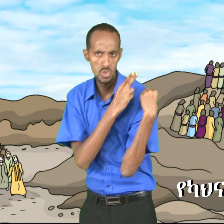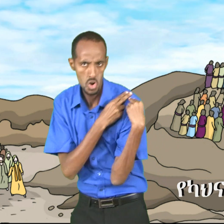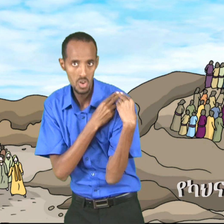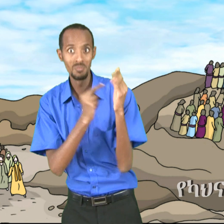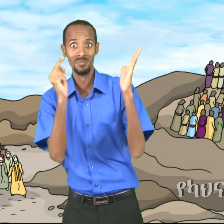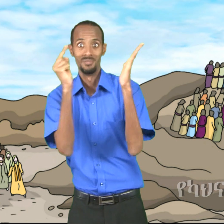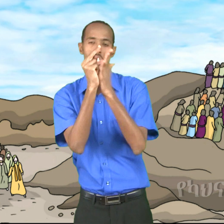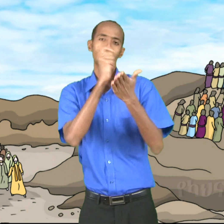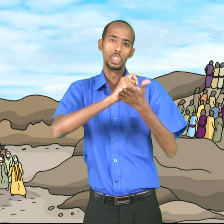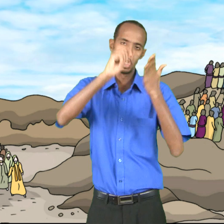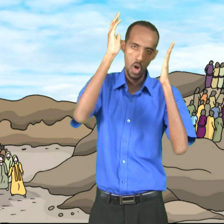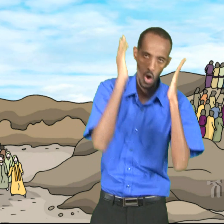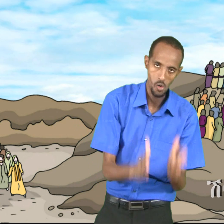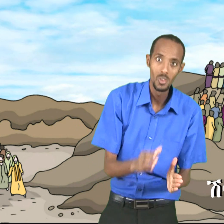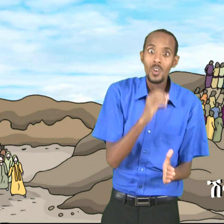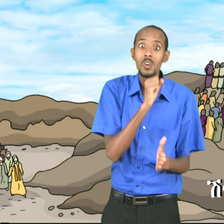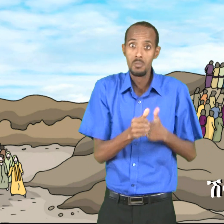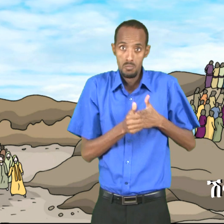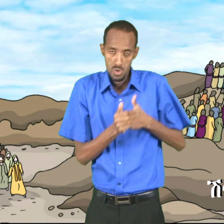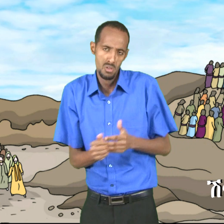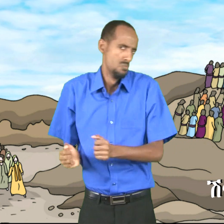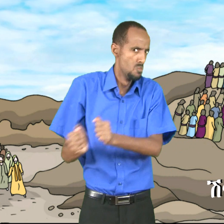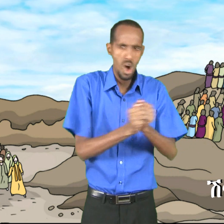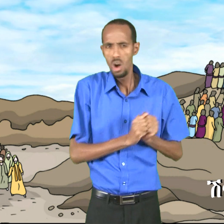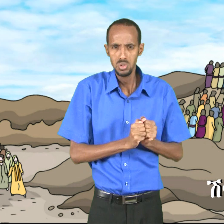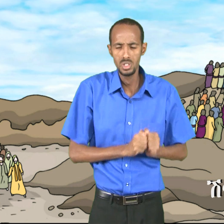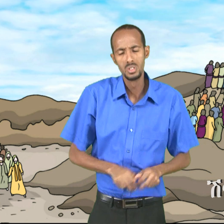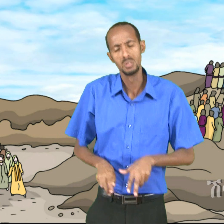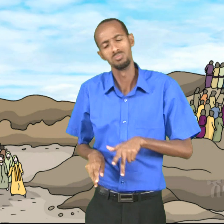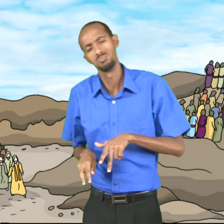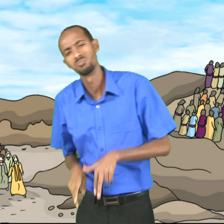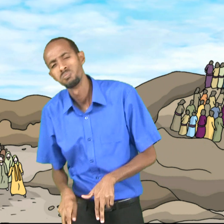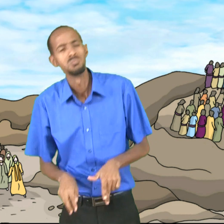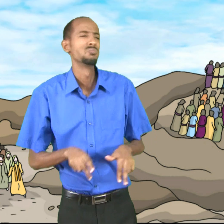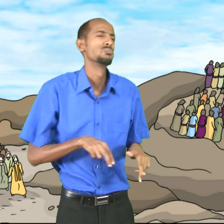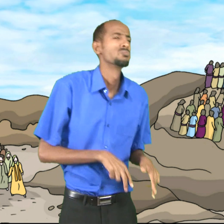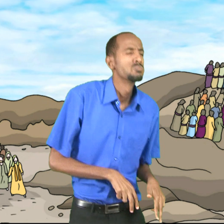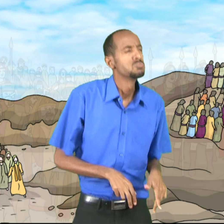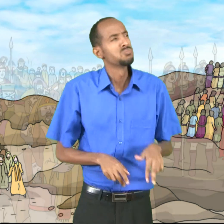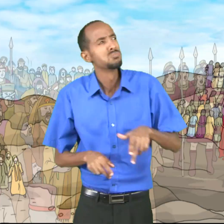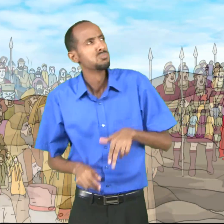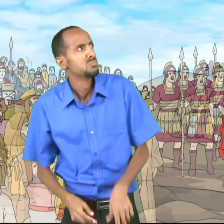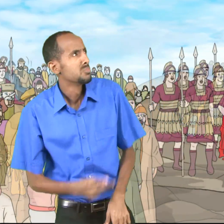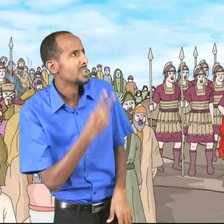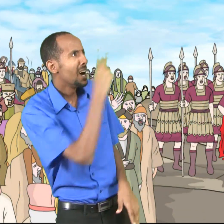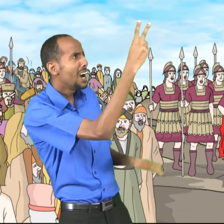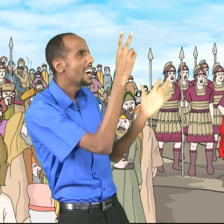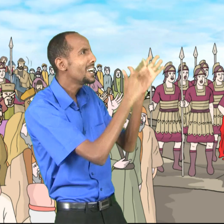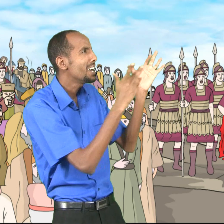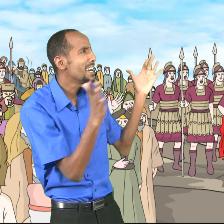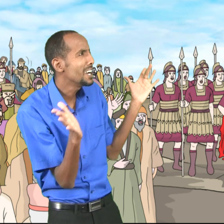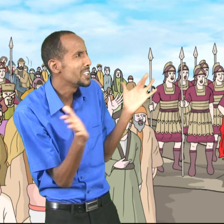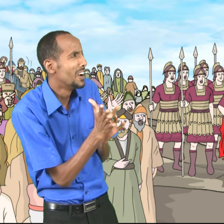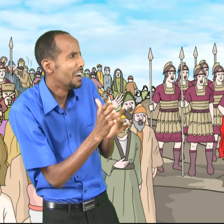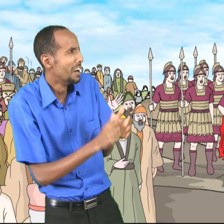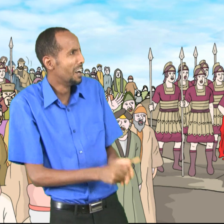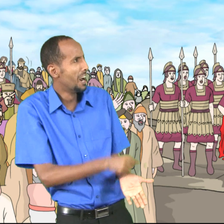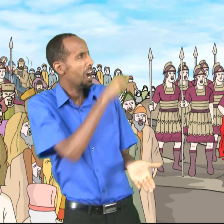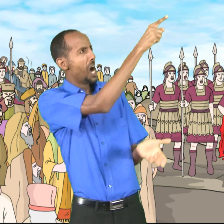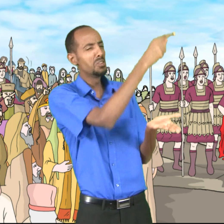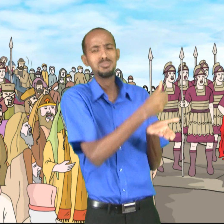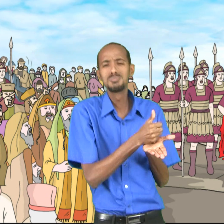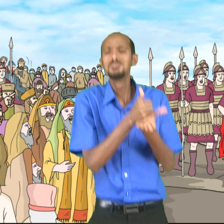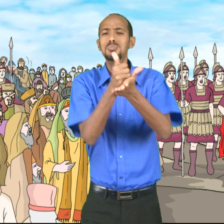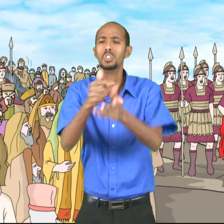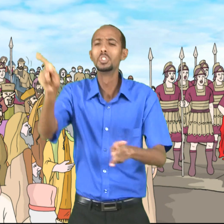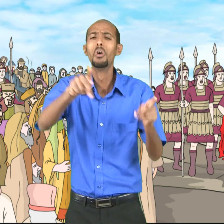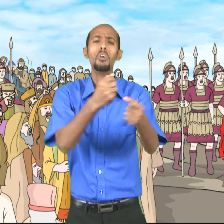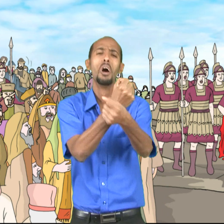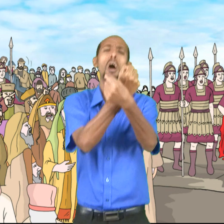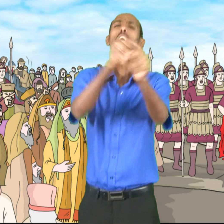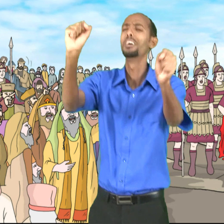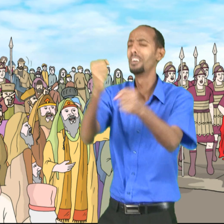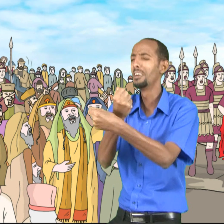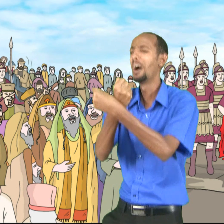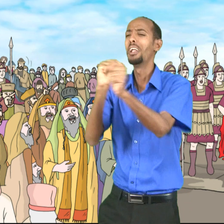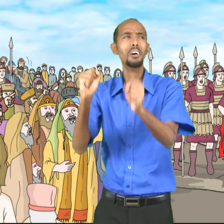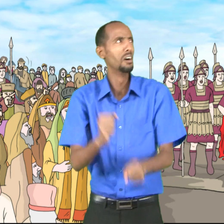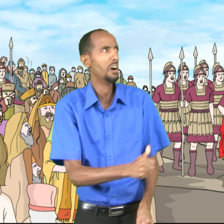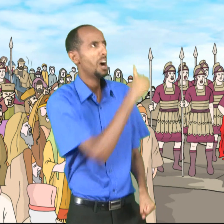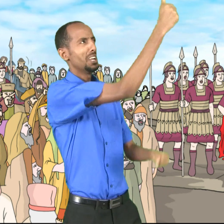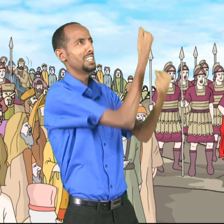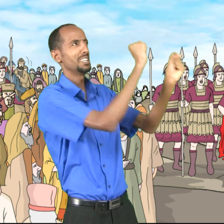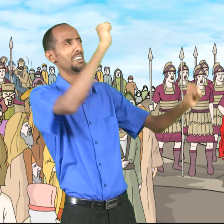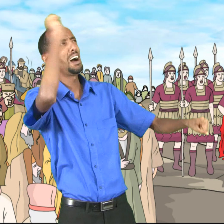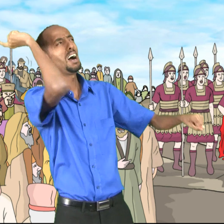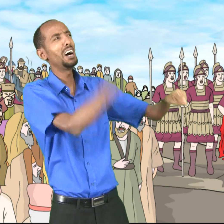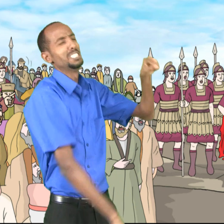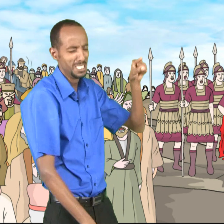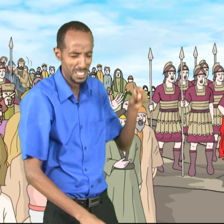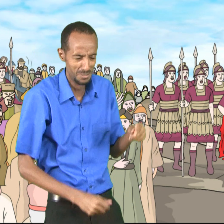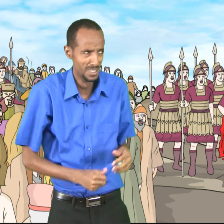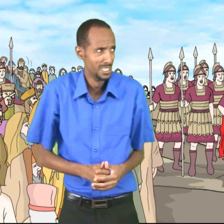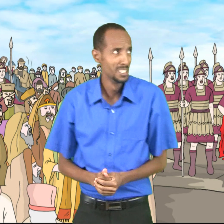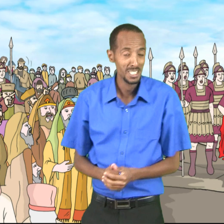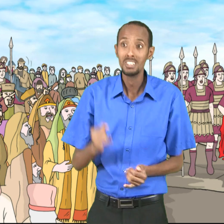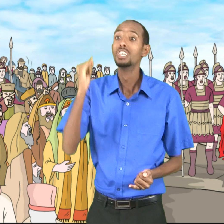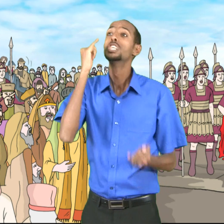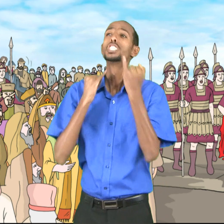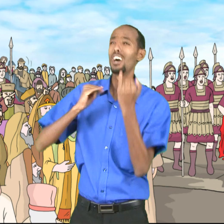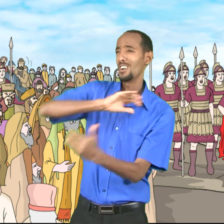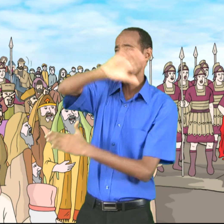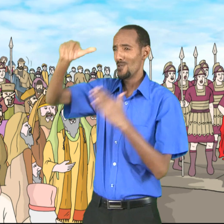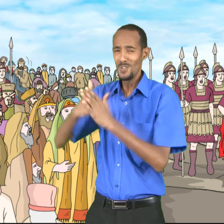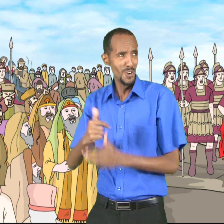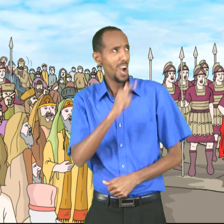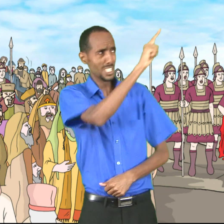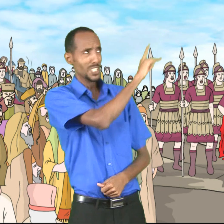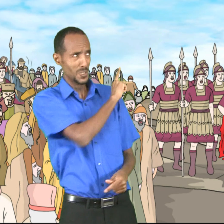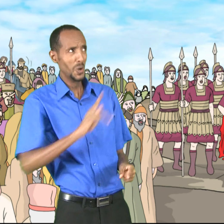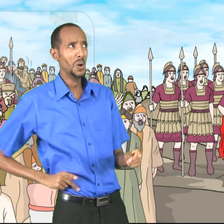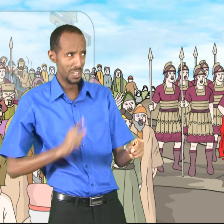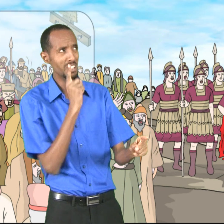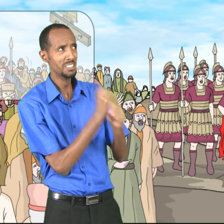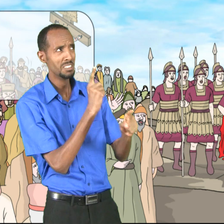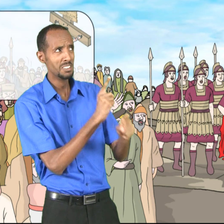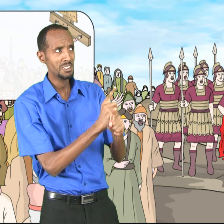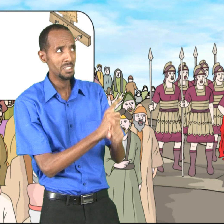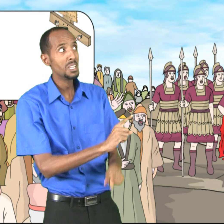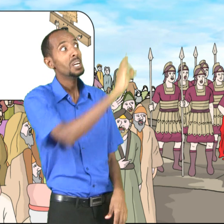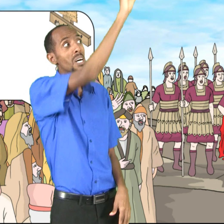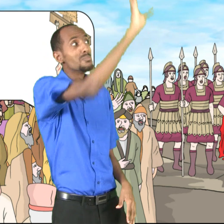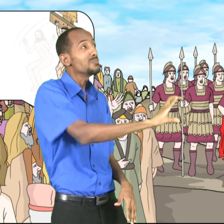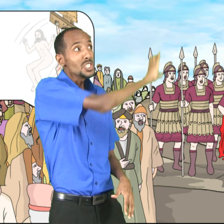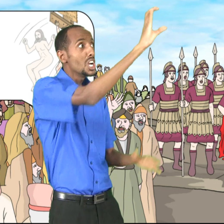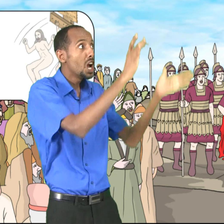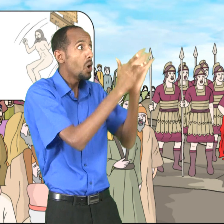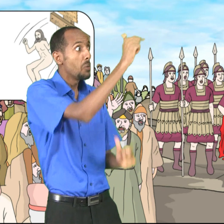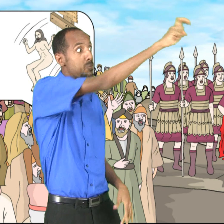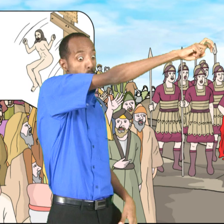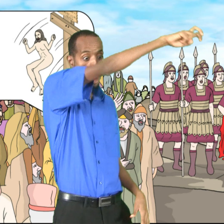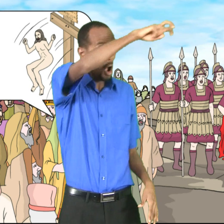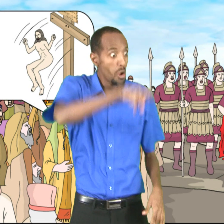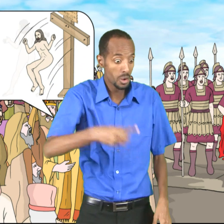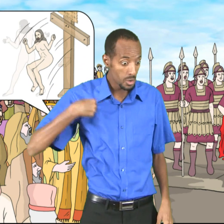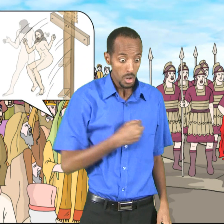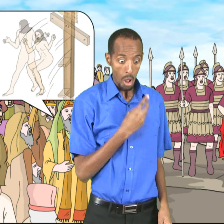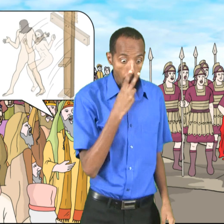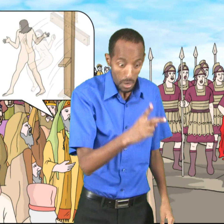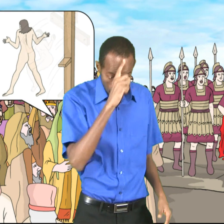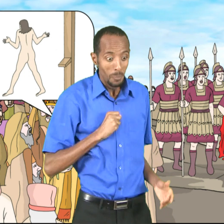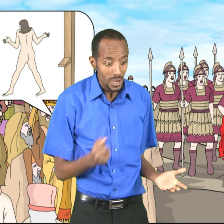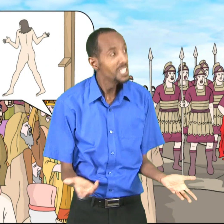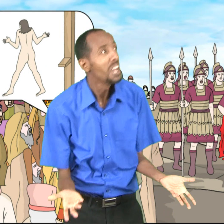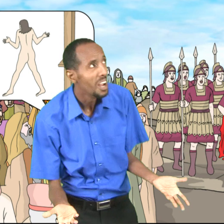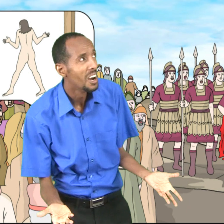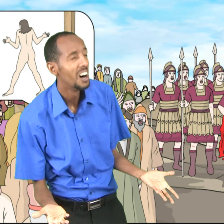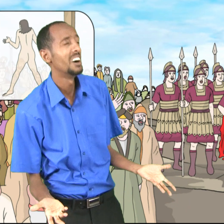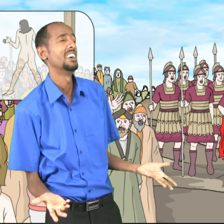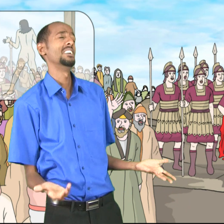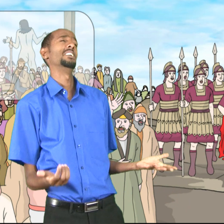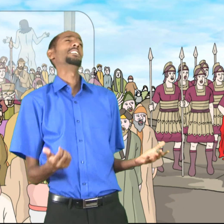If You are the Son of God, come down from the cross!”